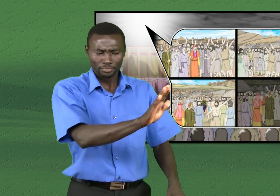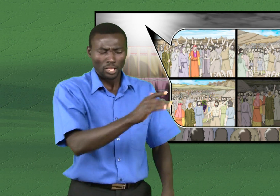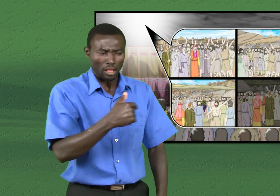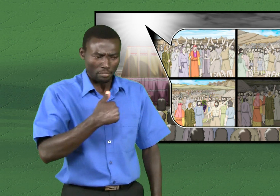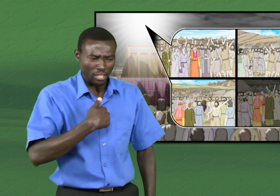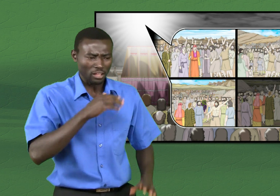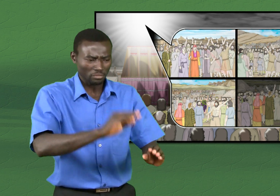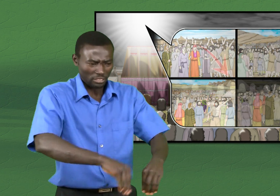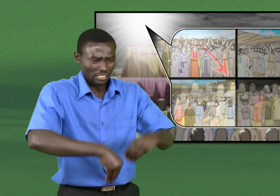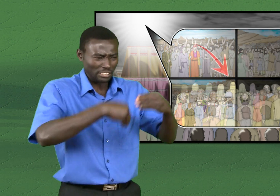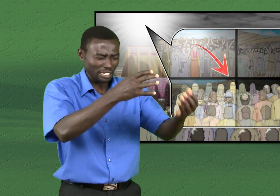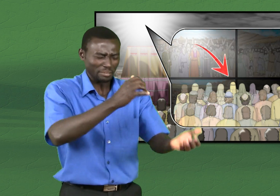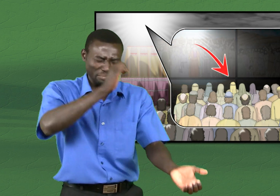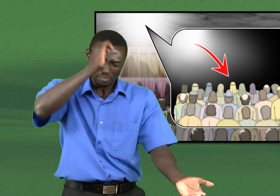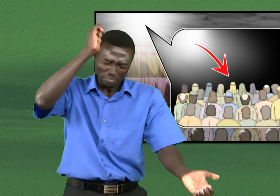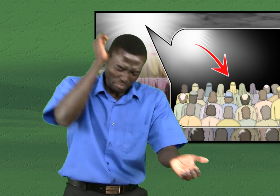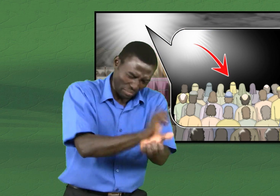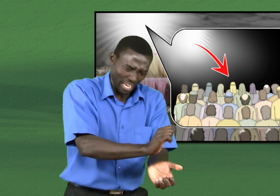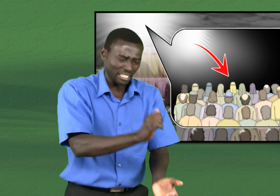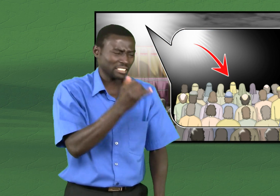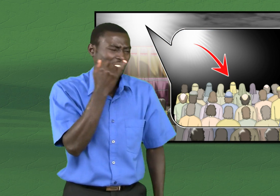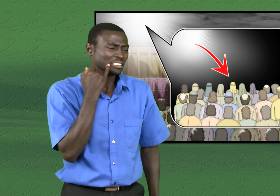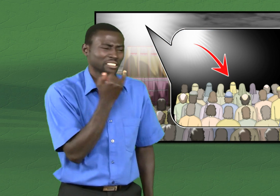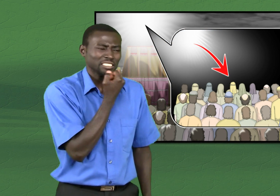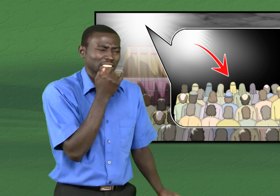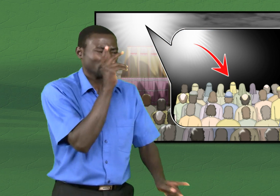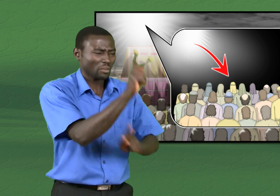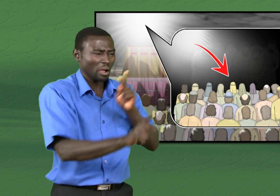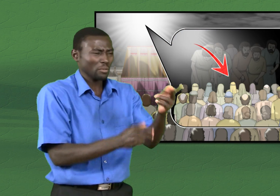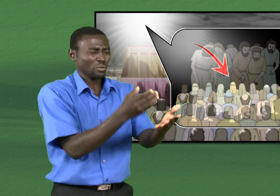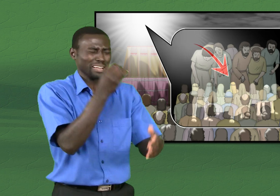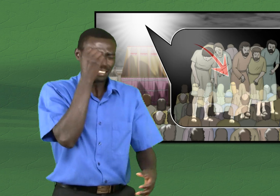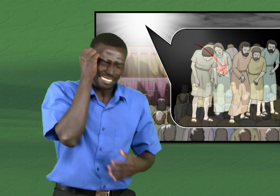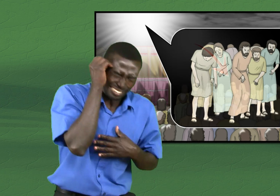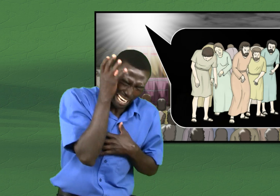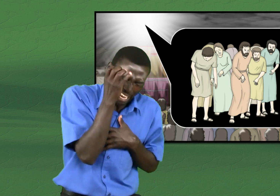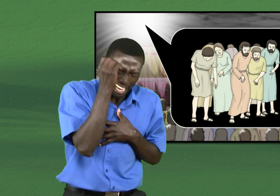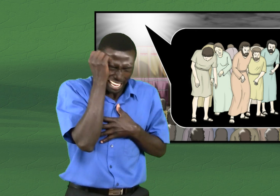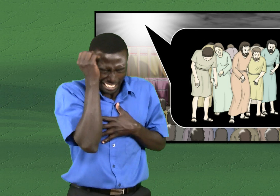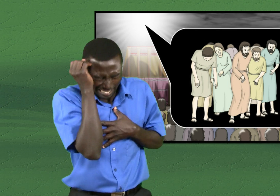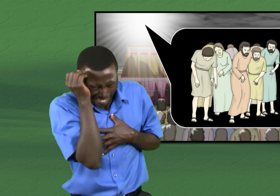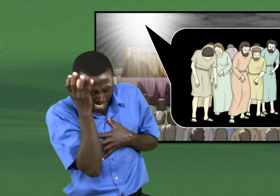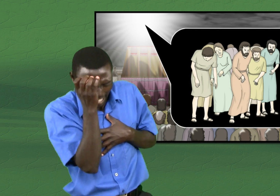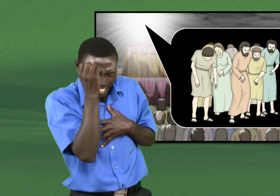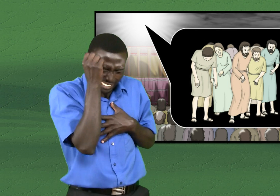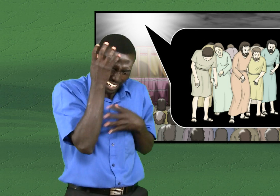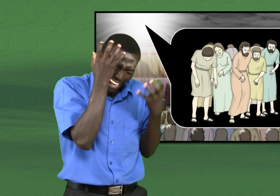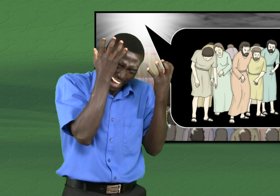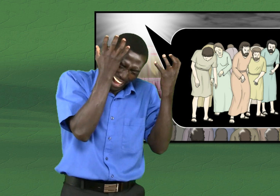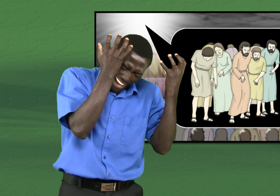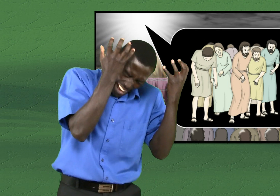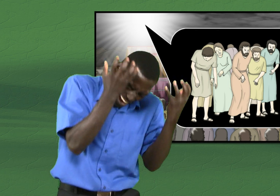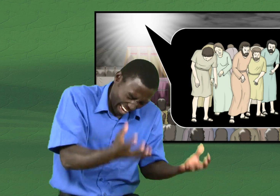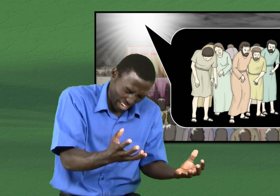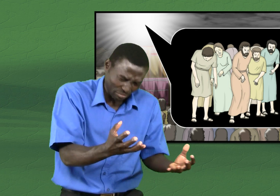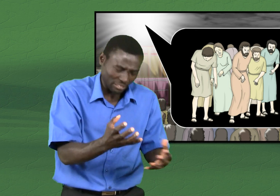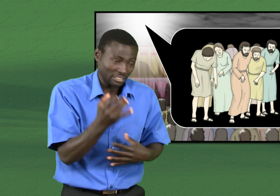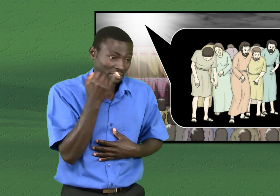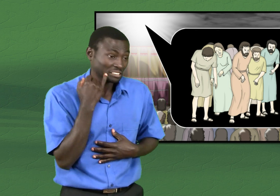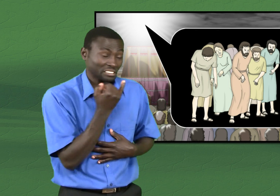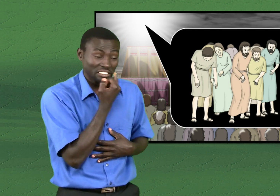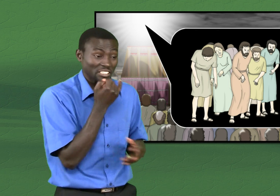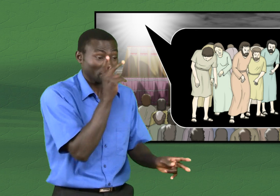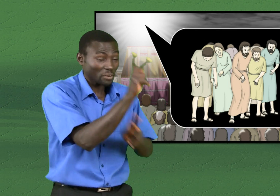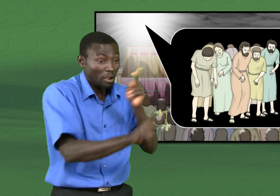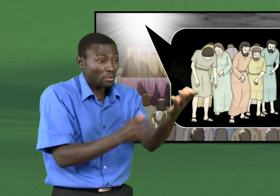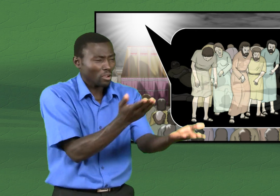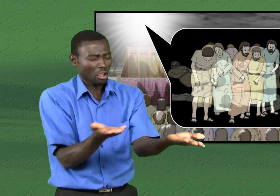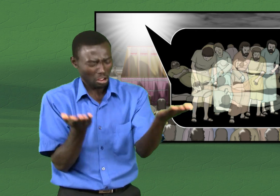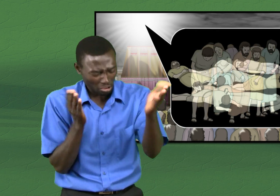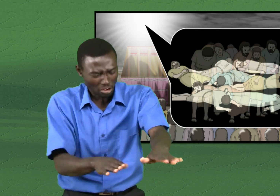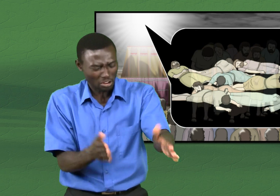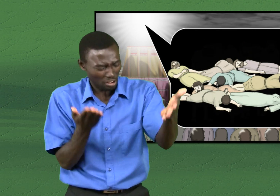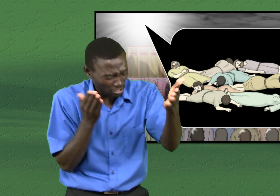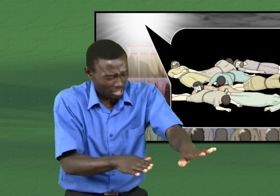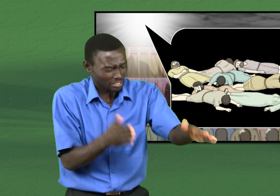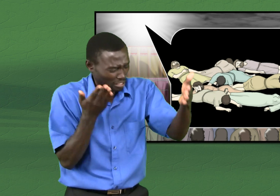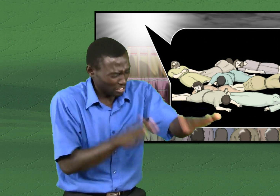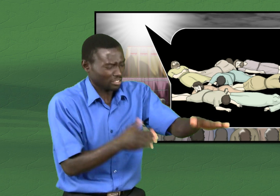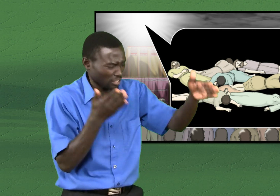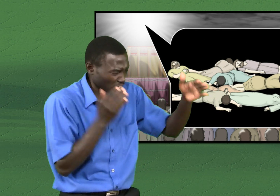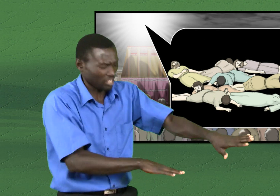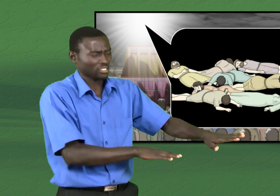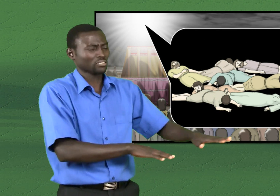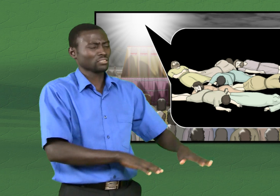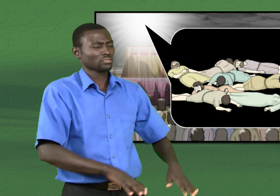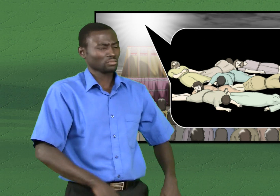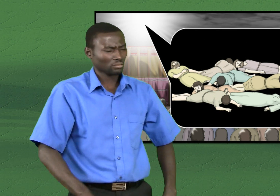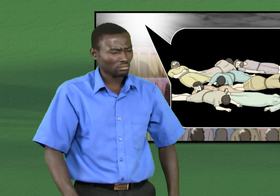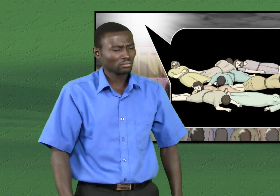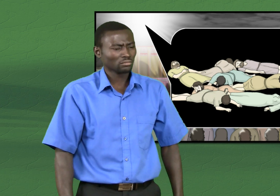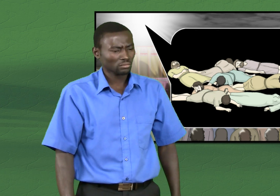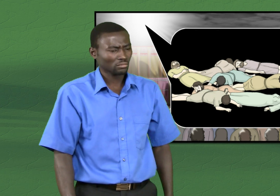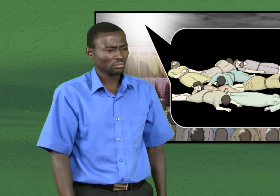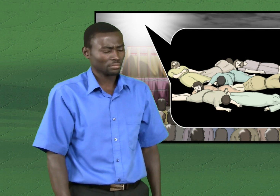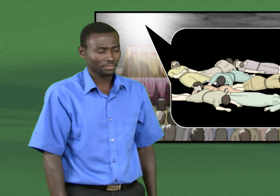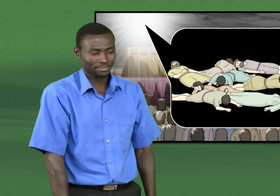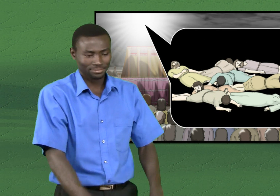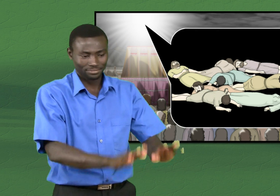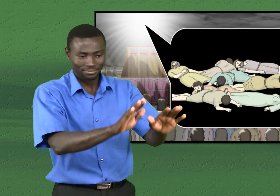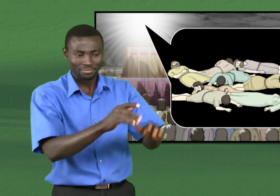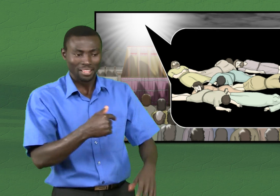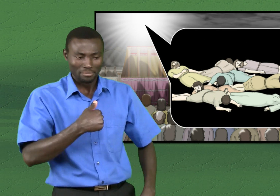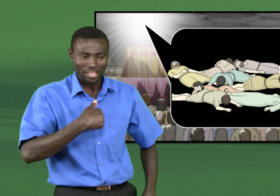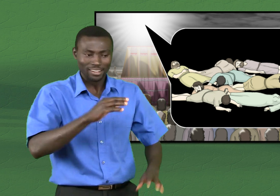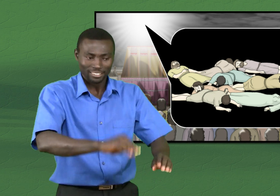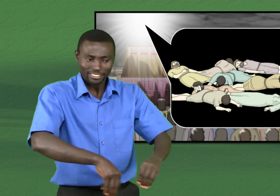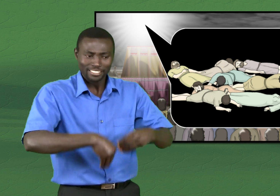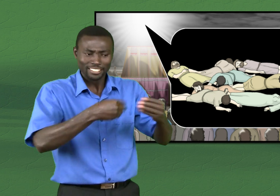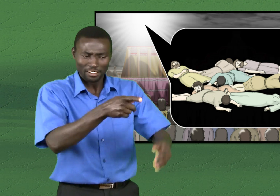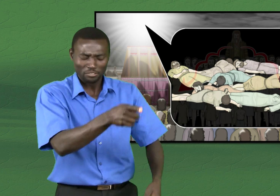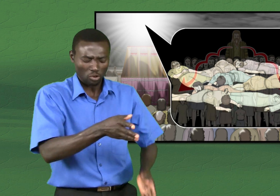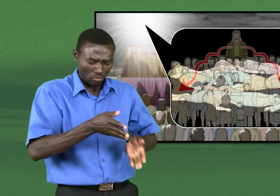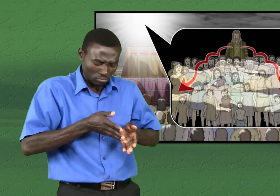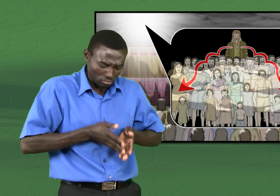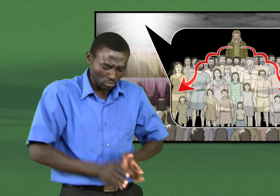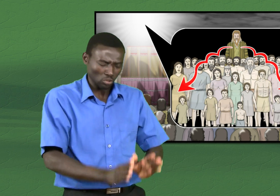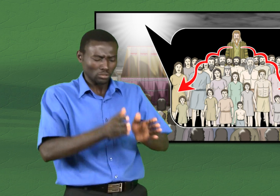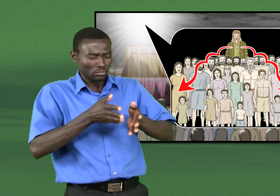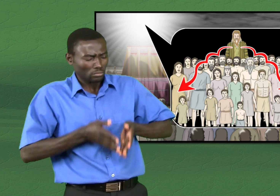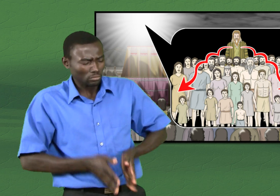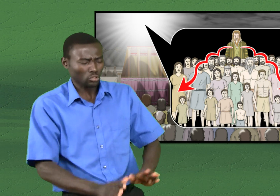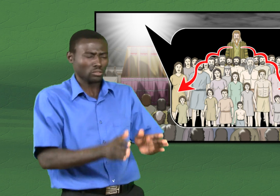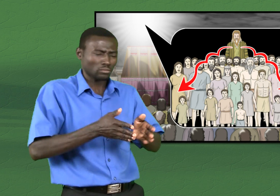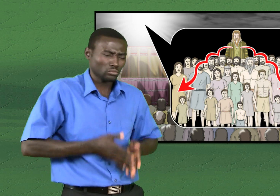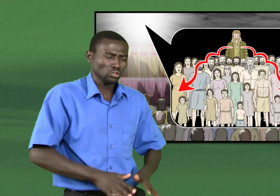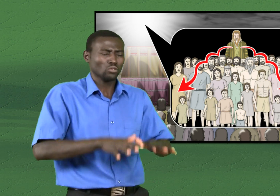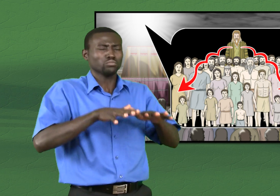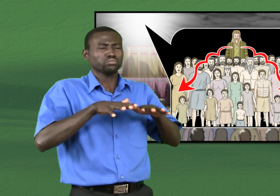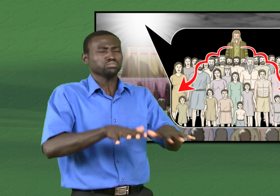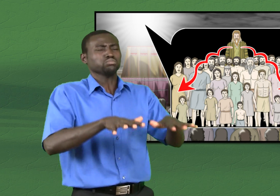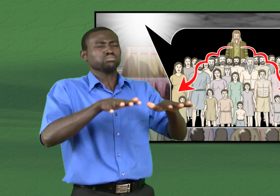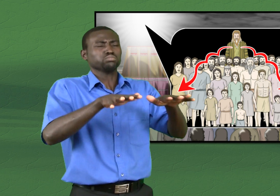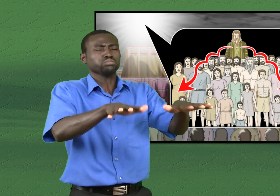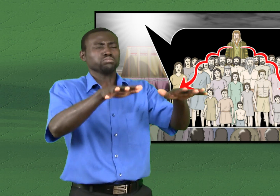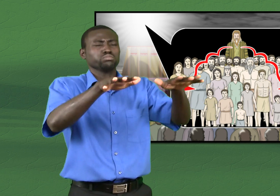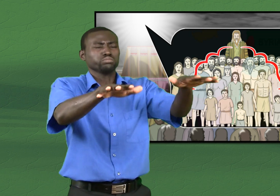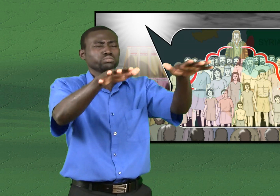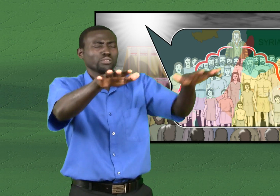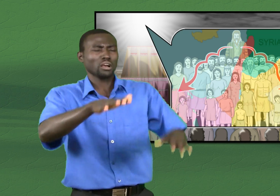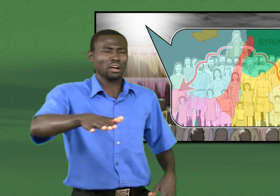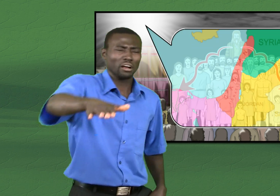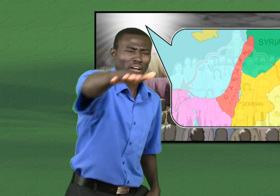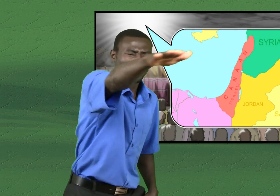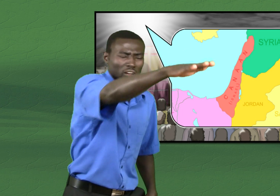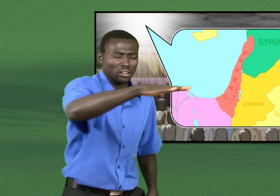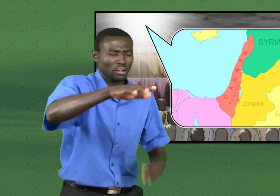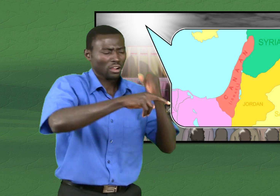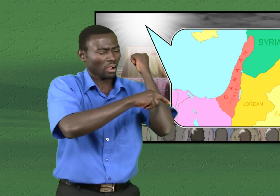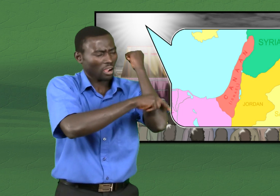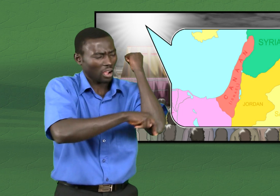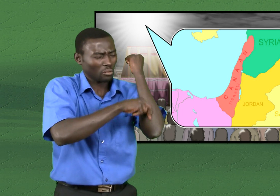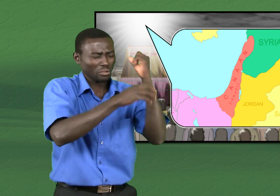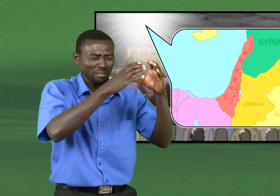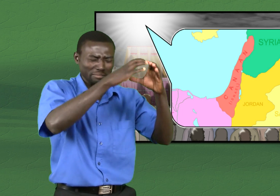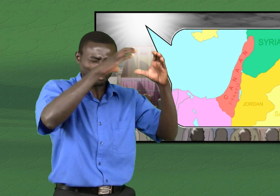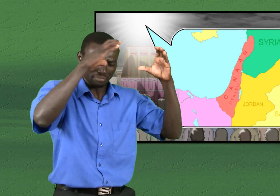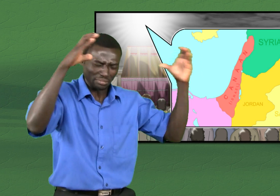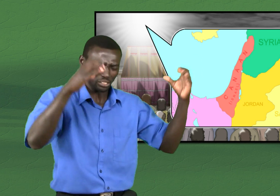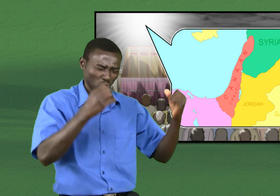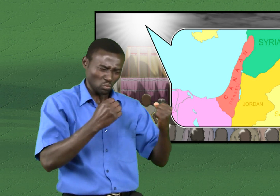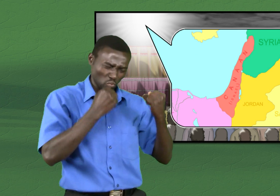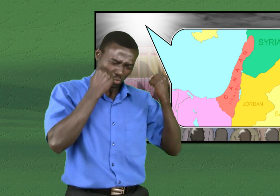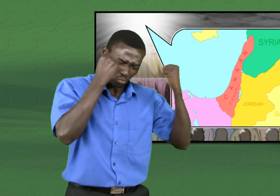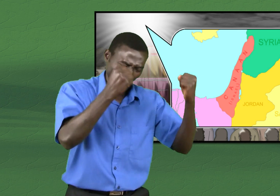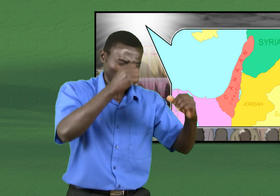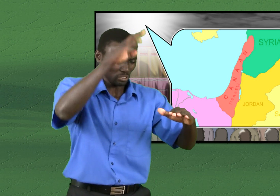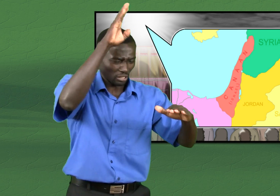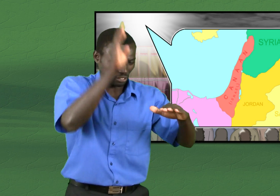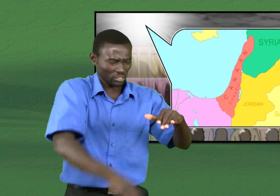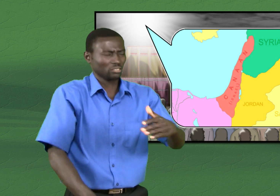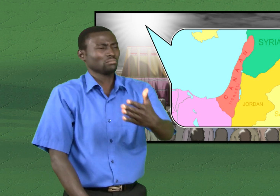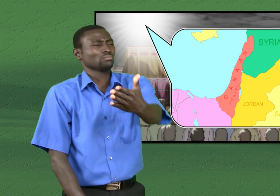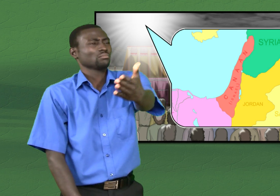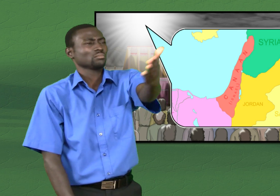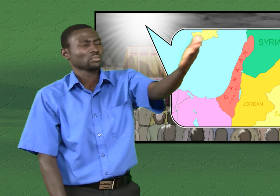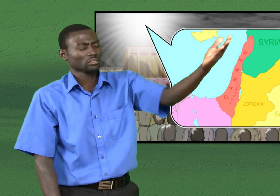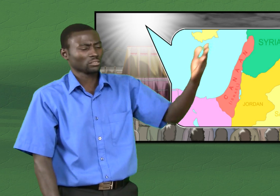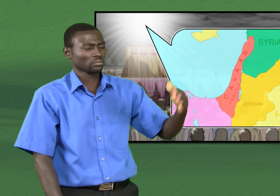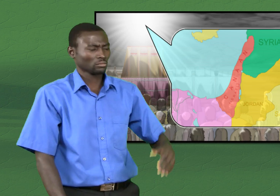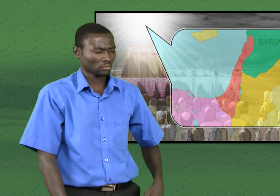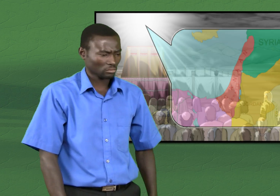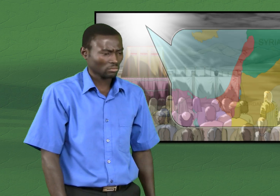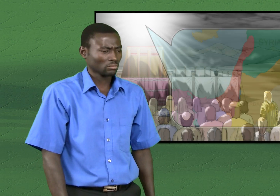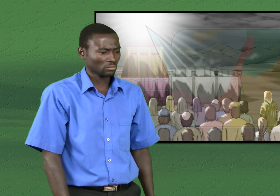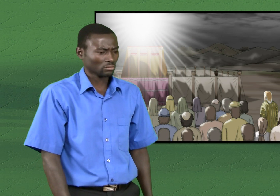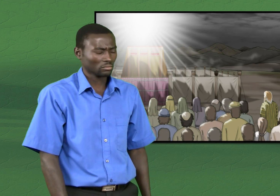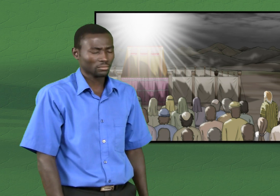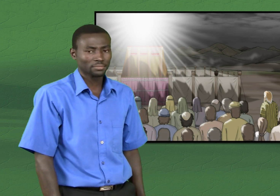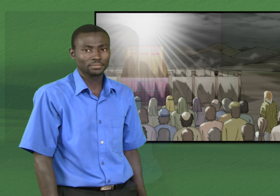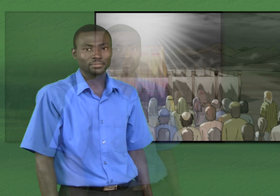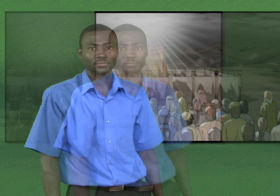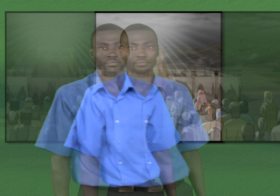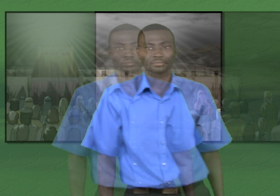I will strike them with a plague and destroy them—and I will make you into a nation greater and mightier than they are.”